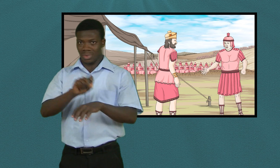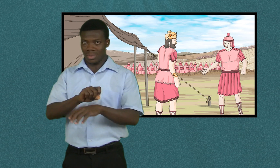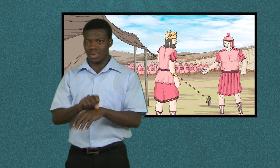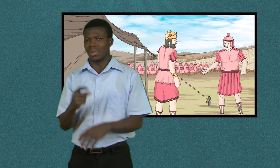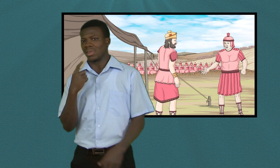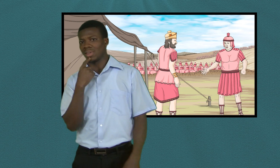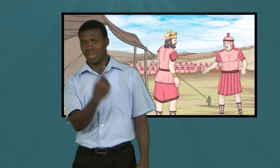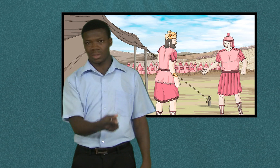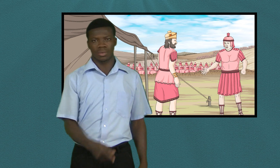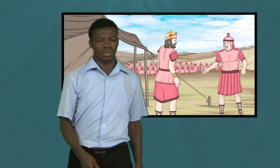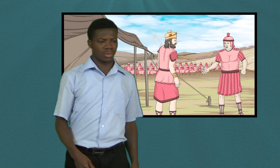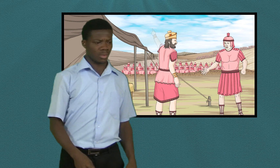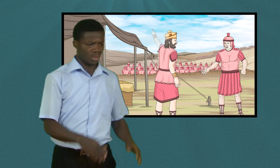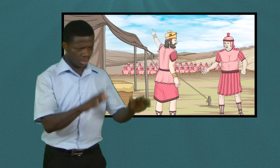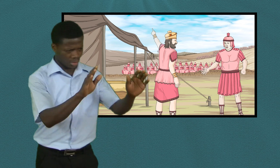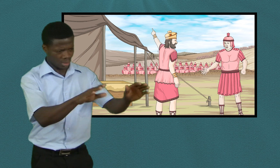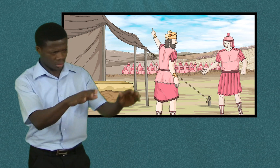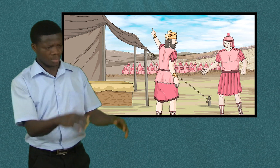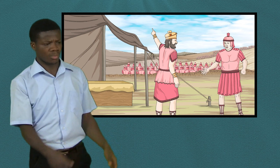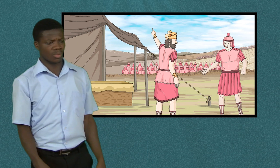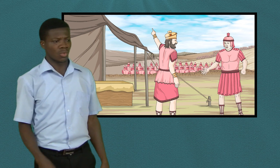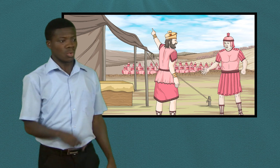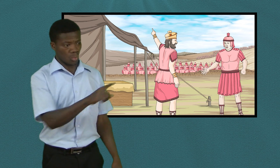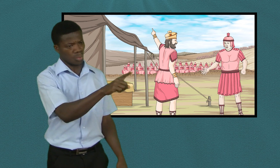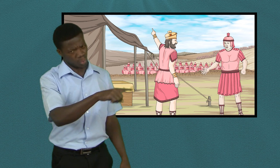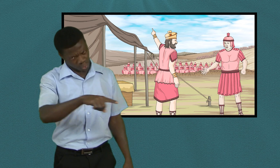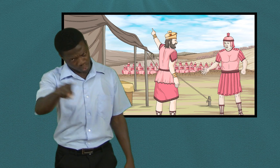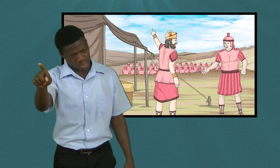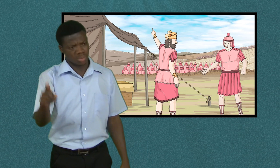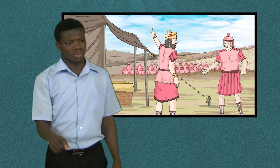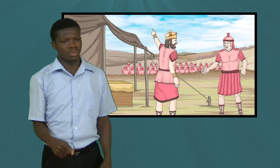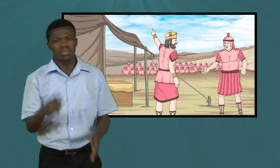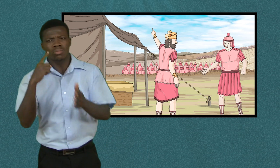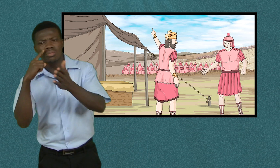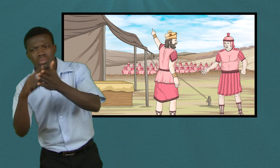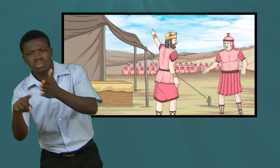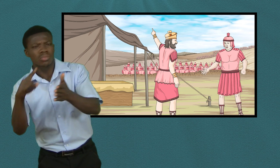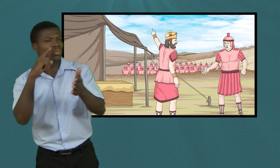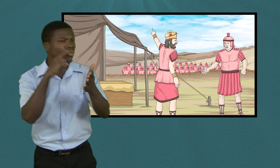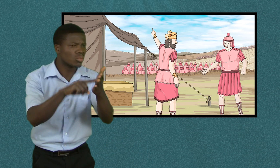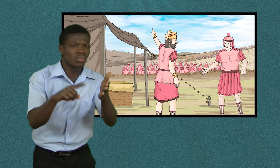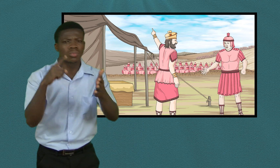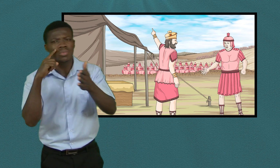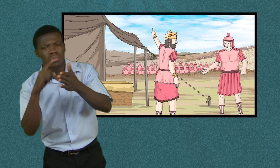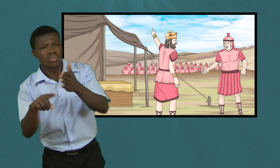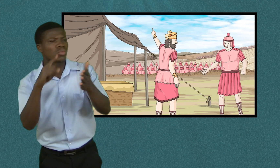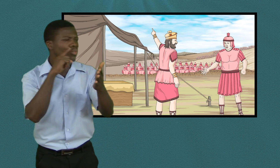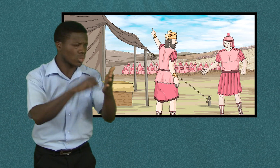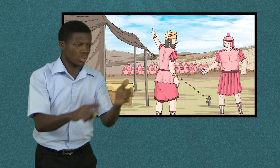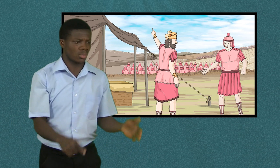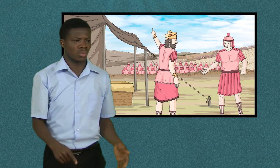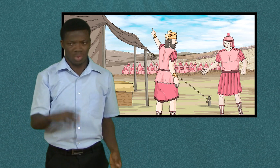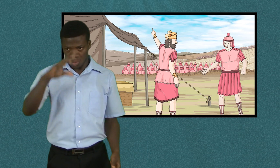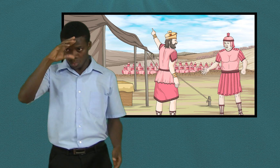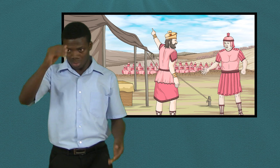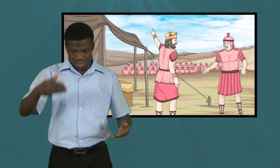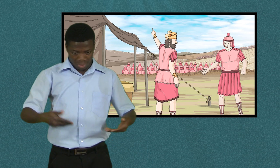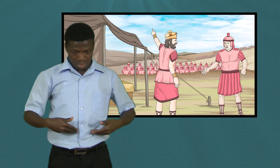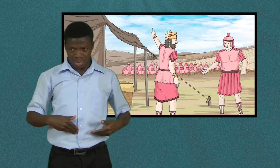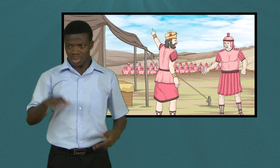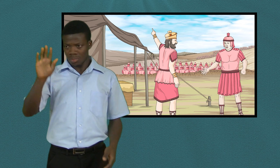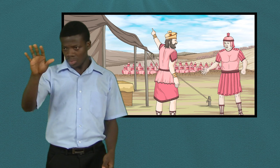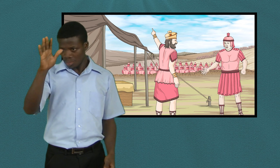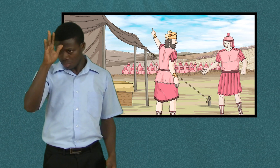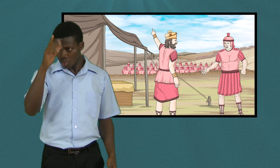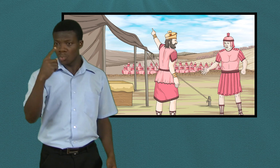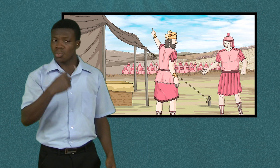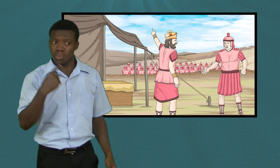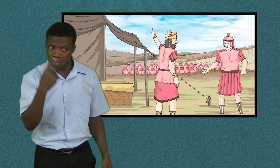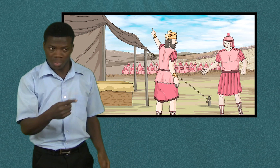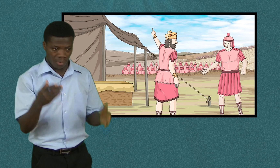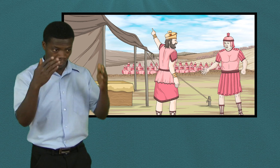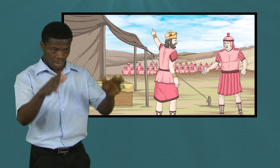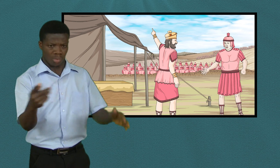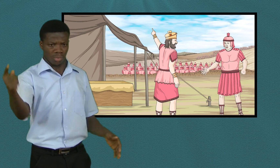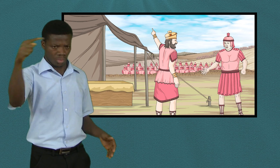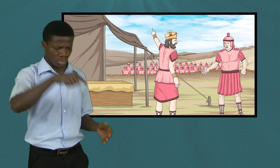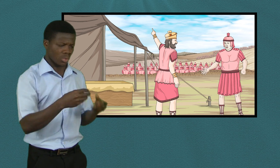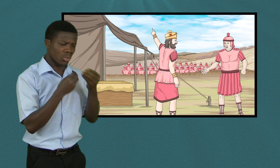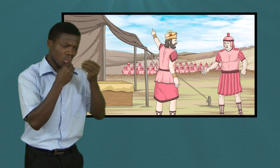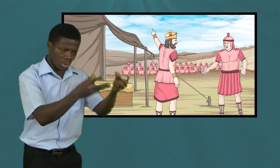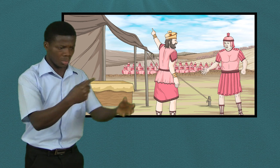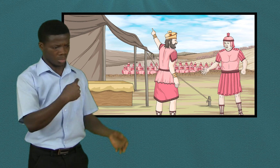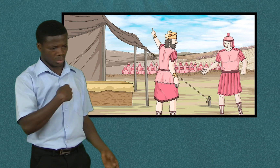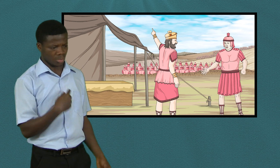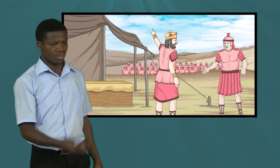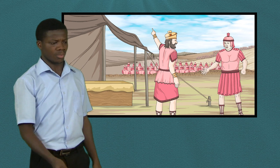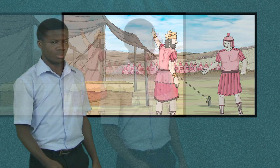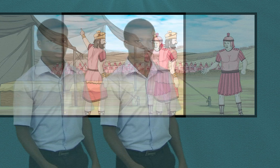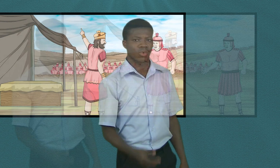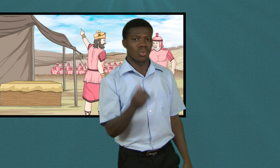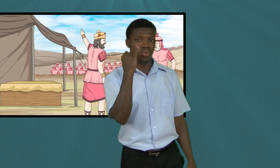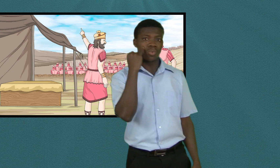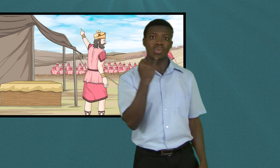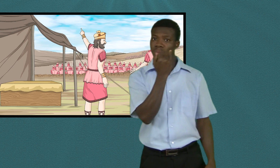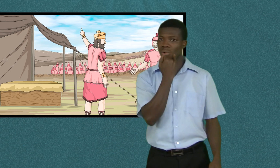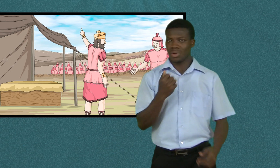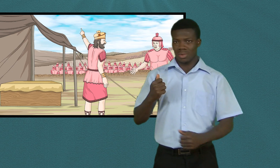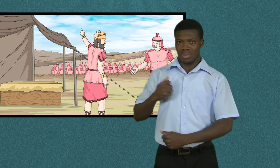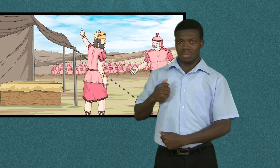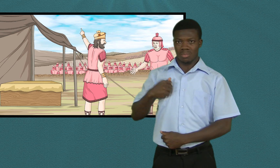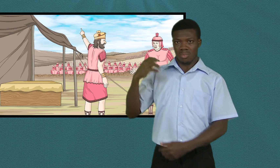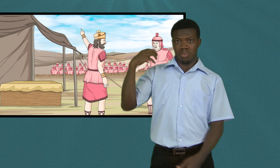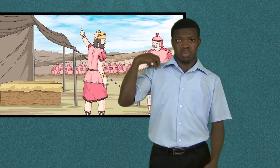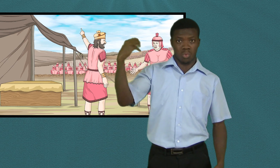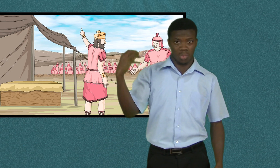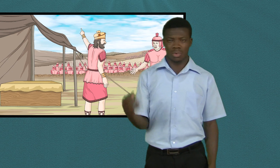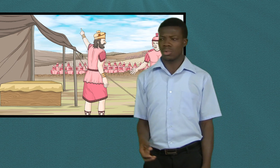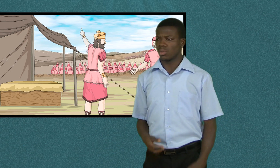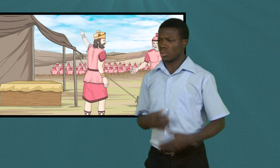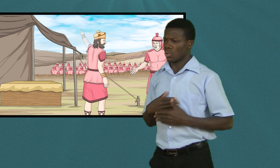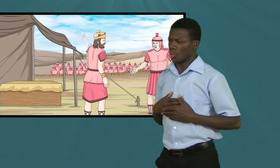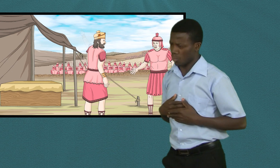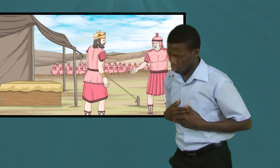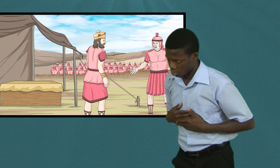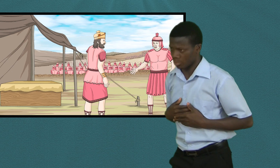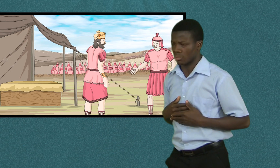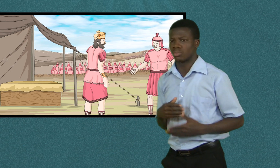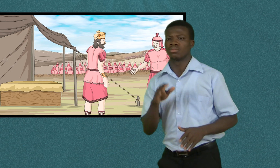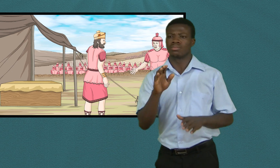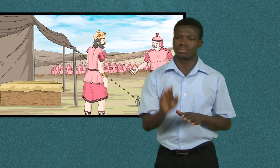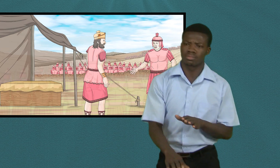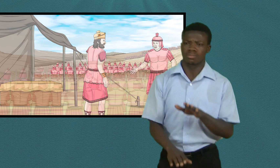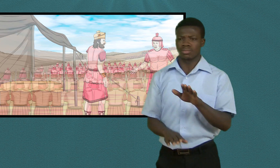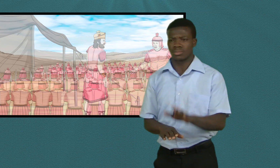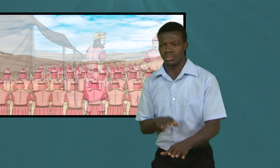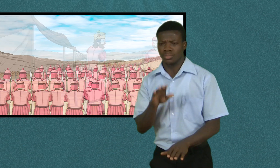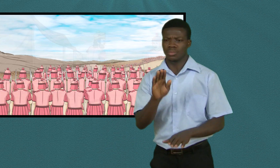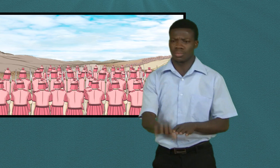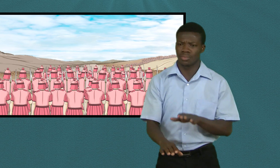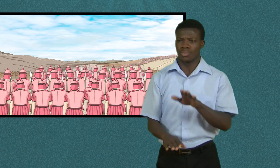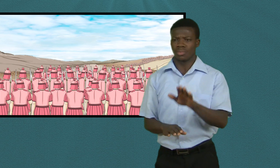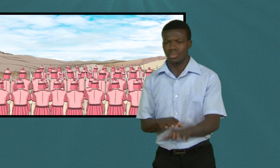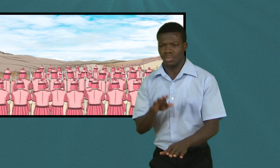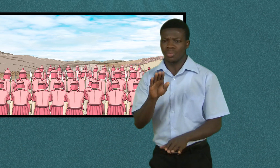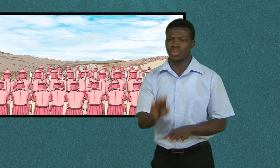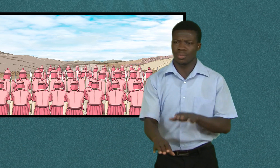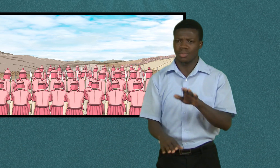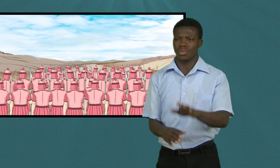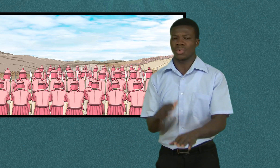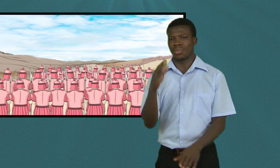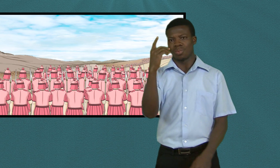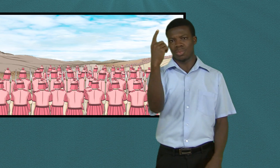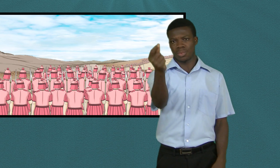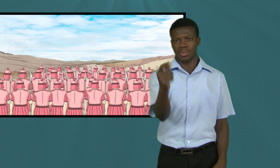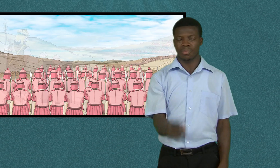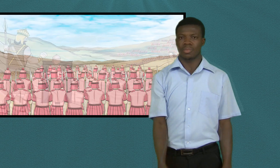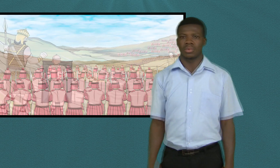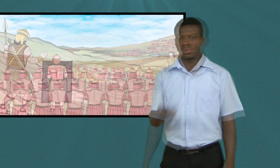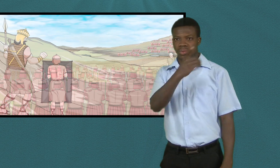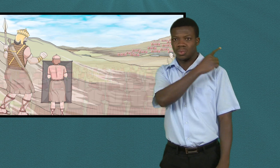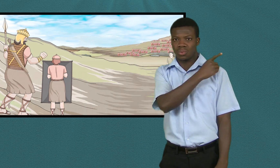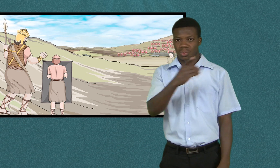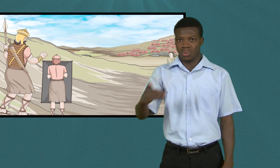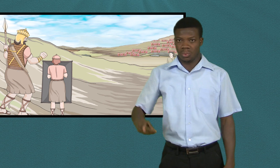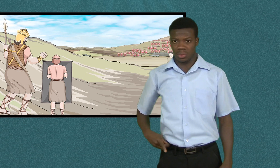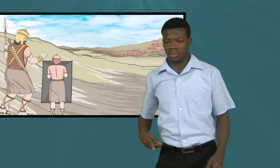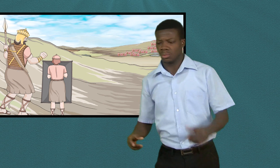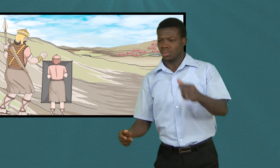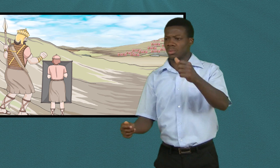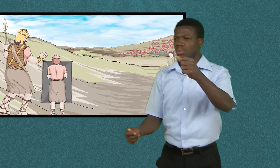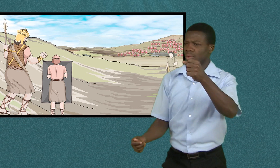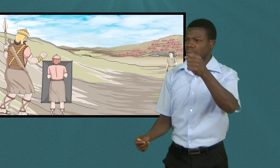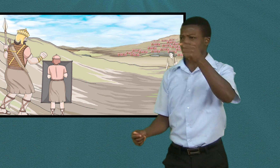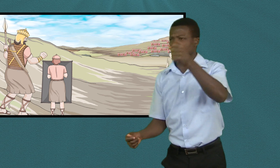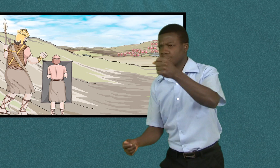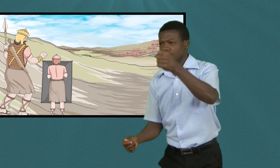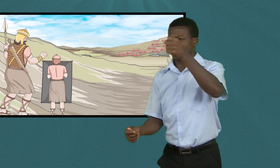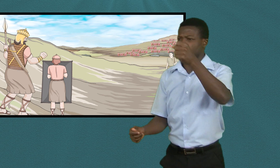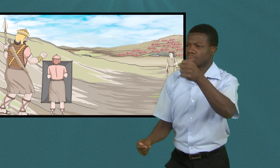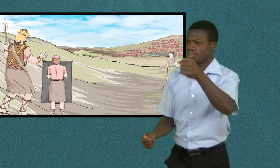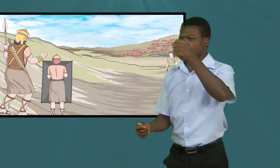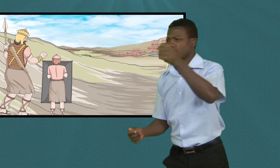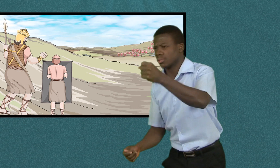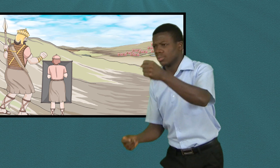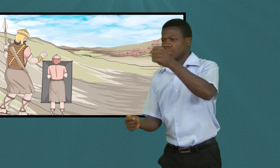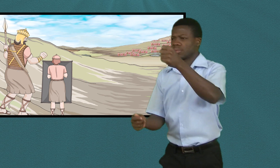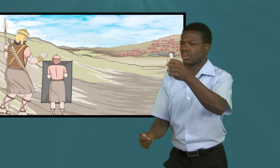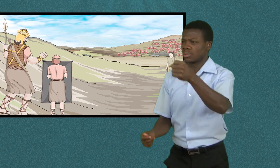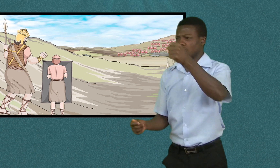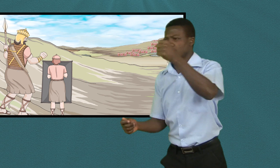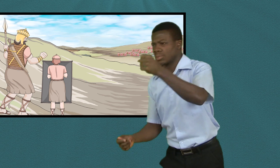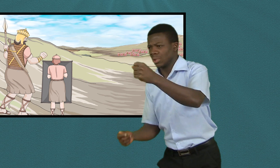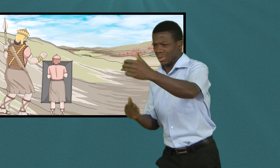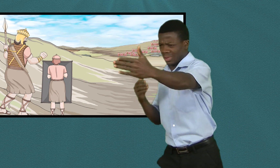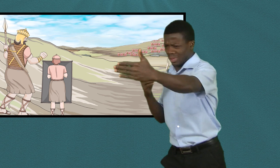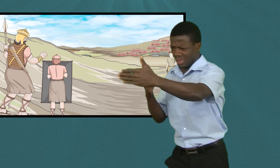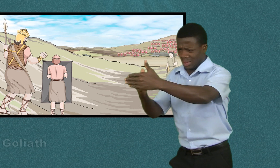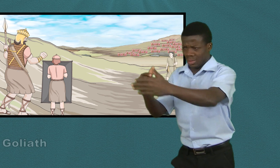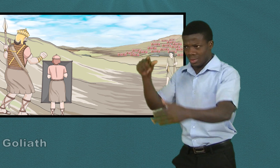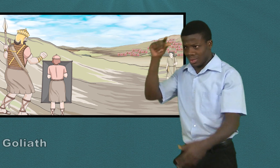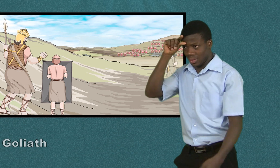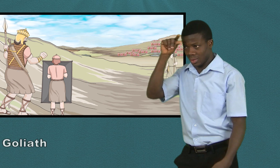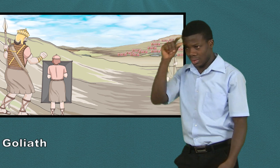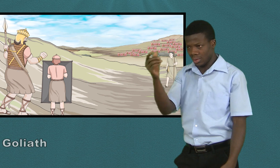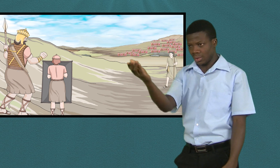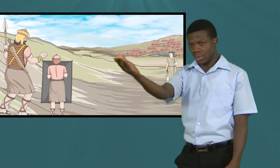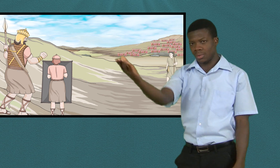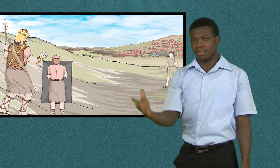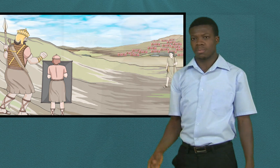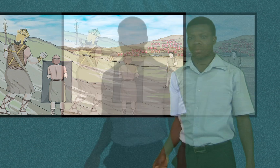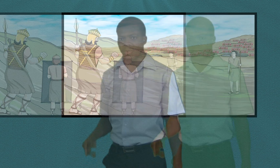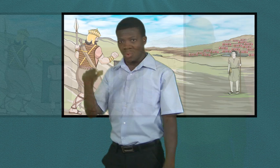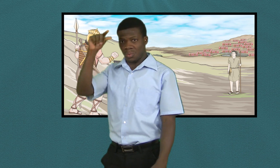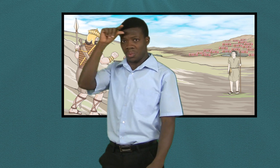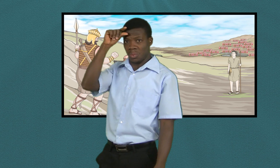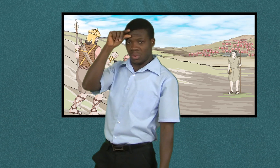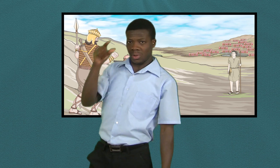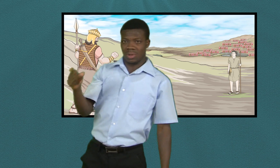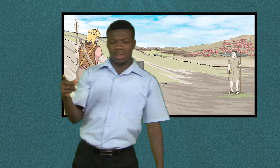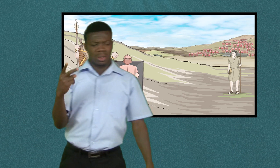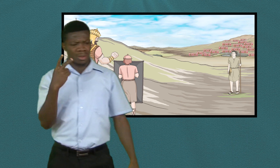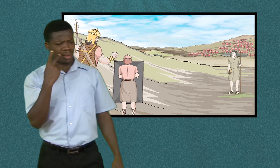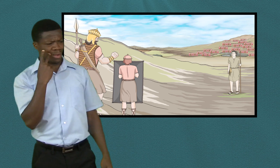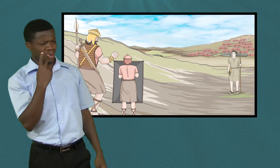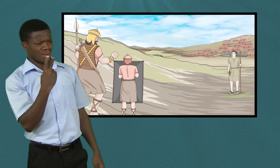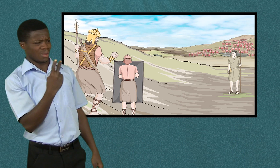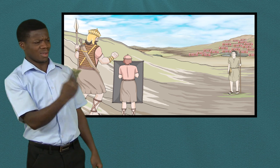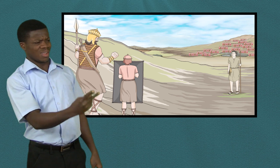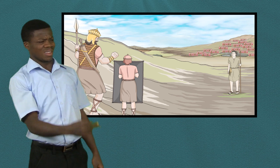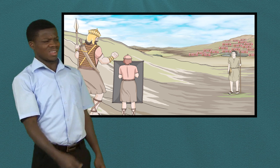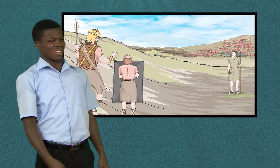Now the Philistine came closer and closer to David, with his shield-bearer before him.